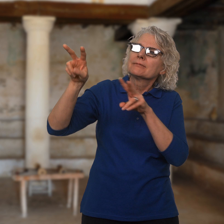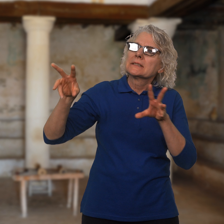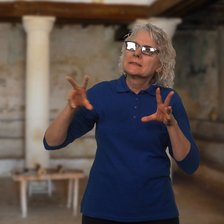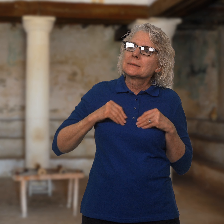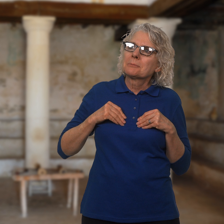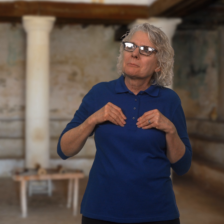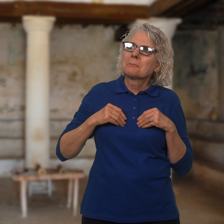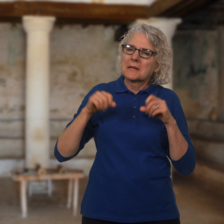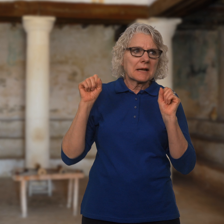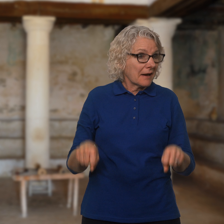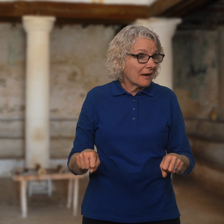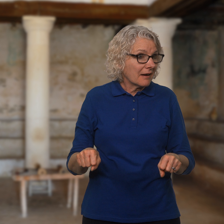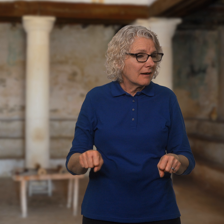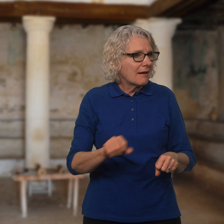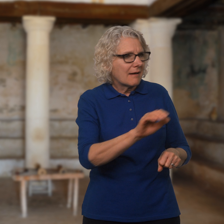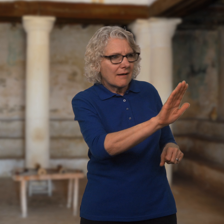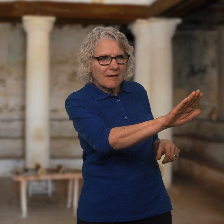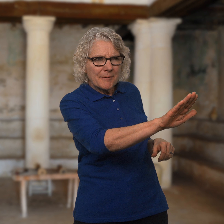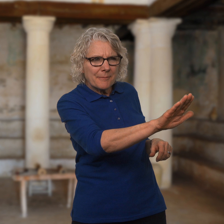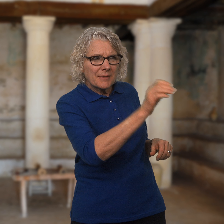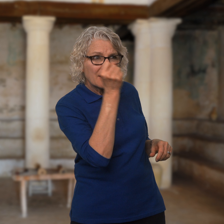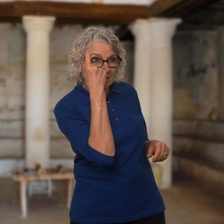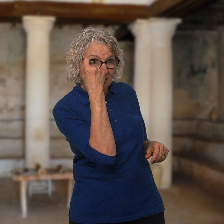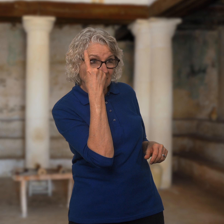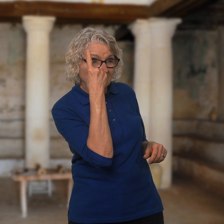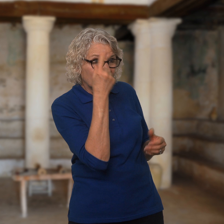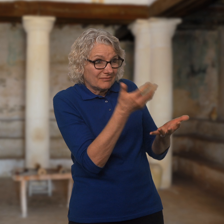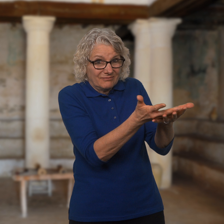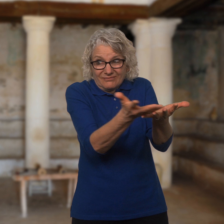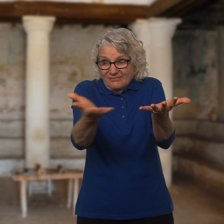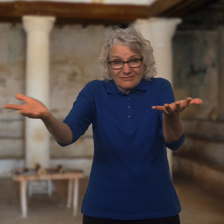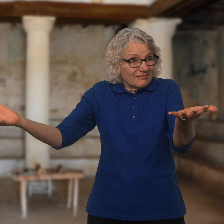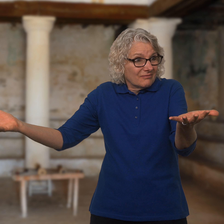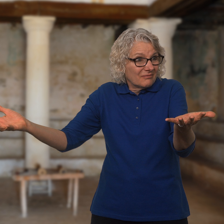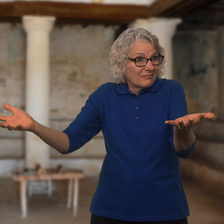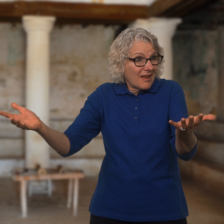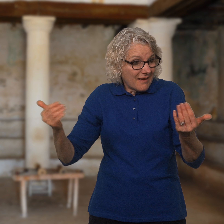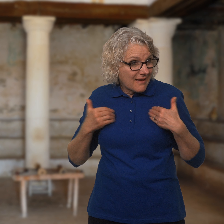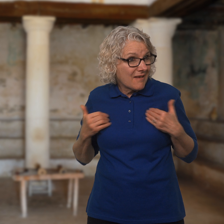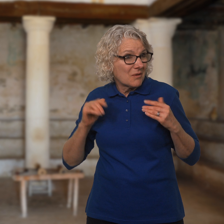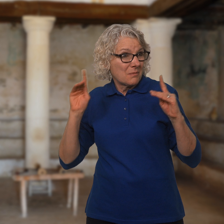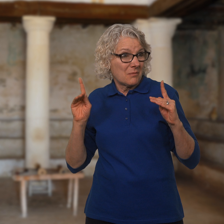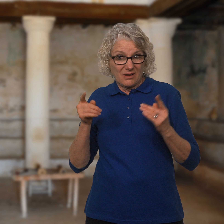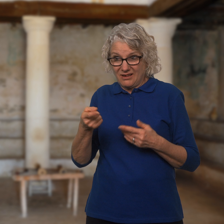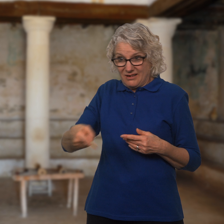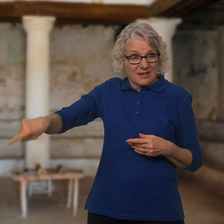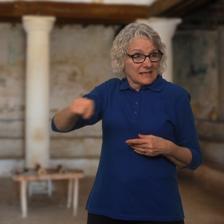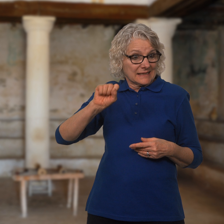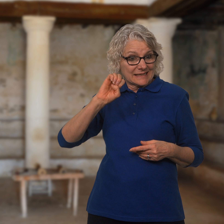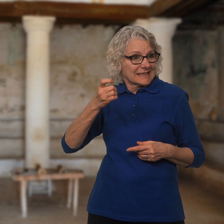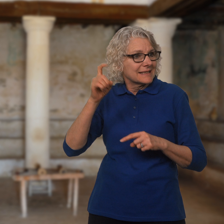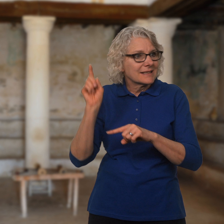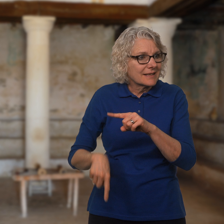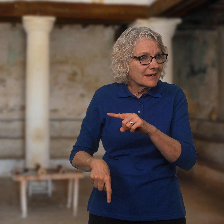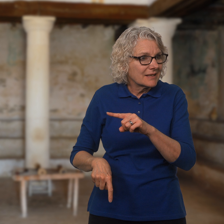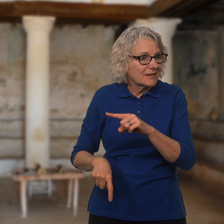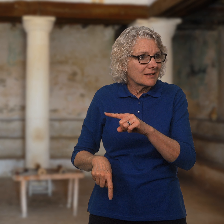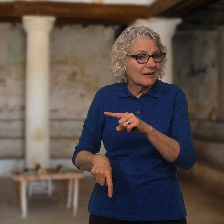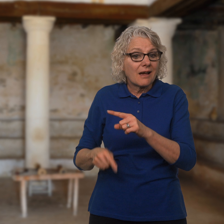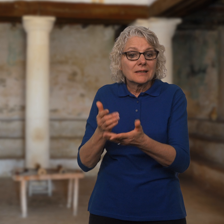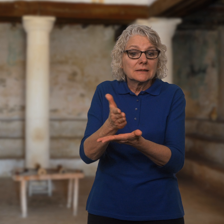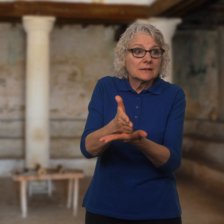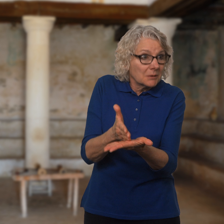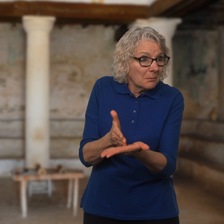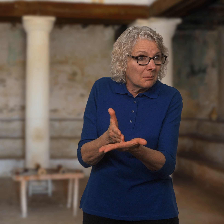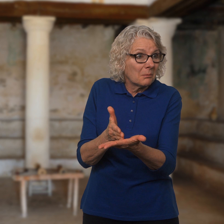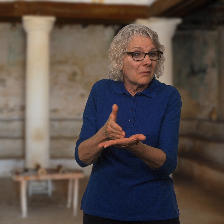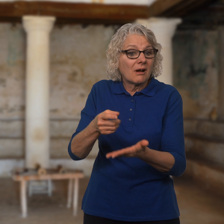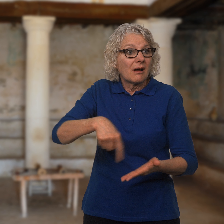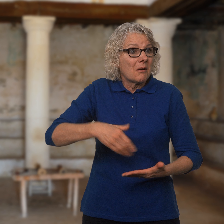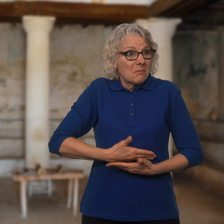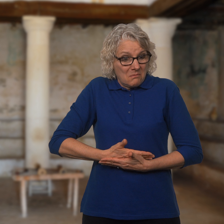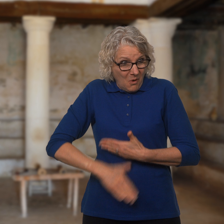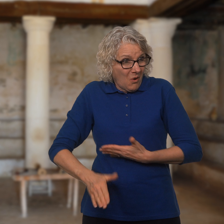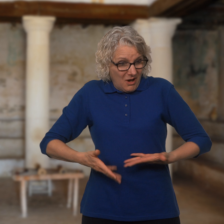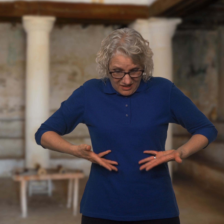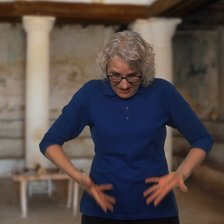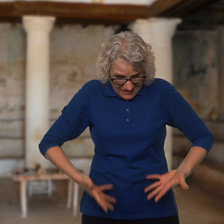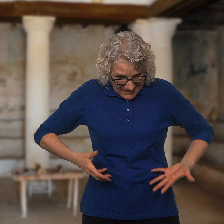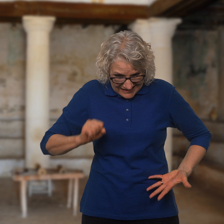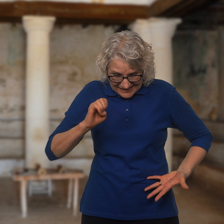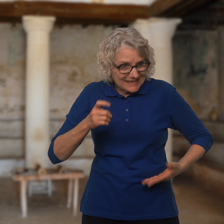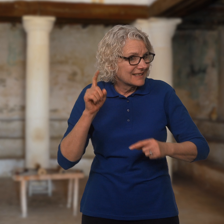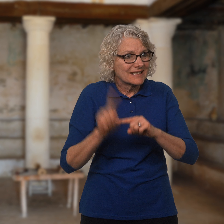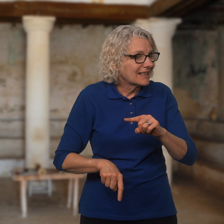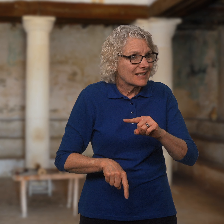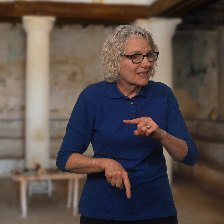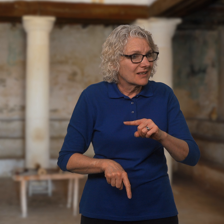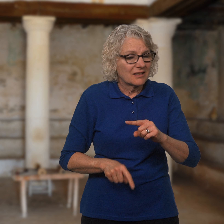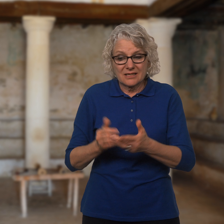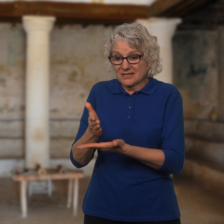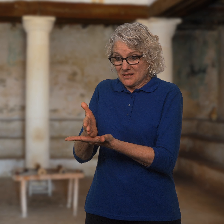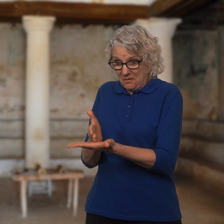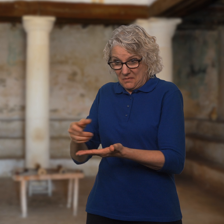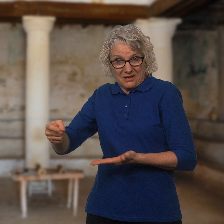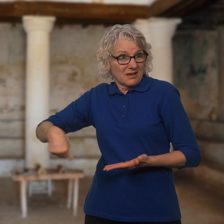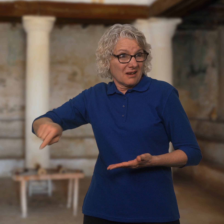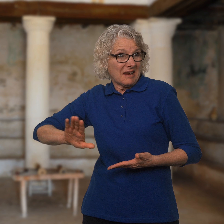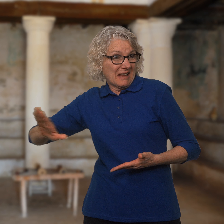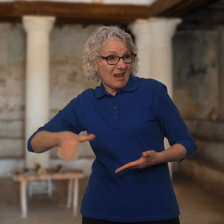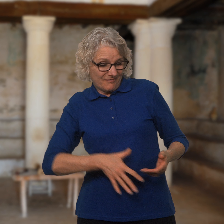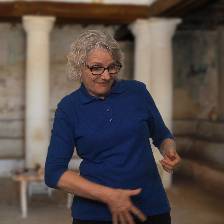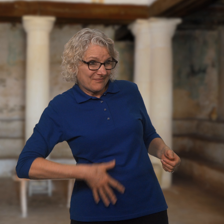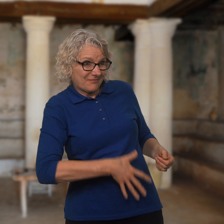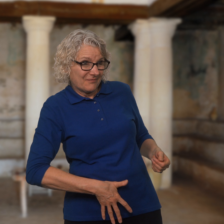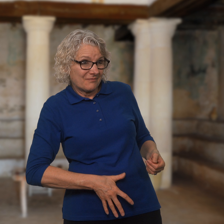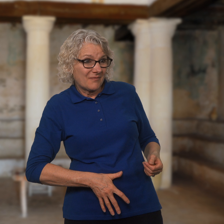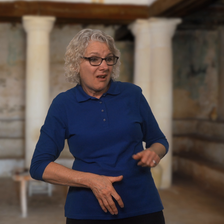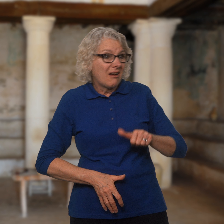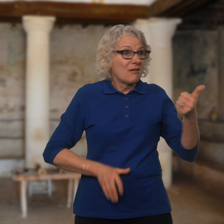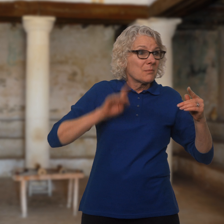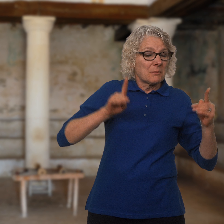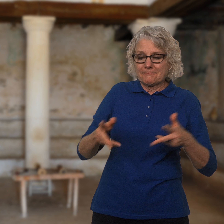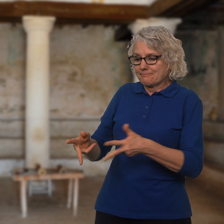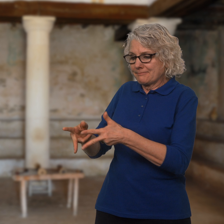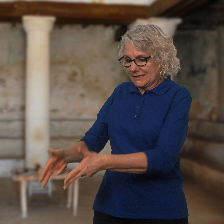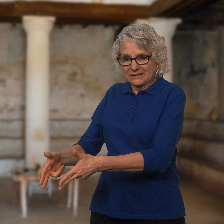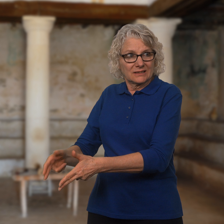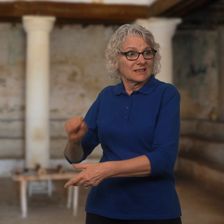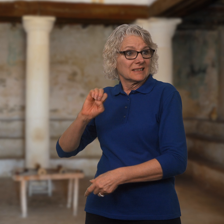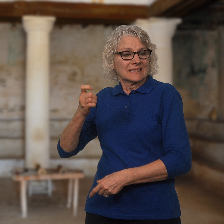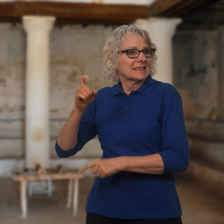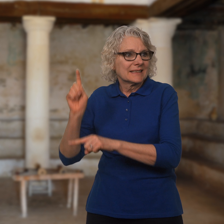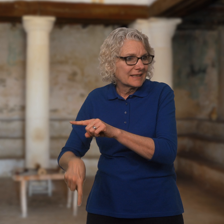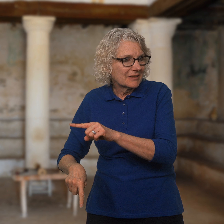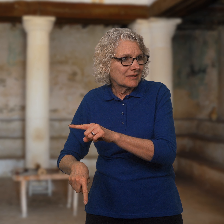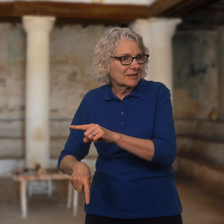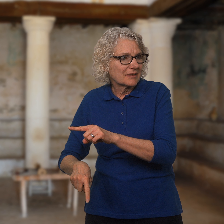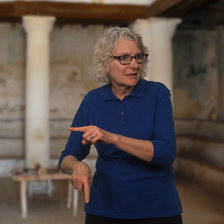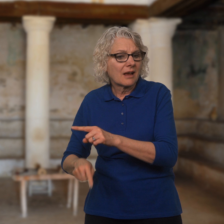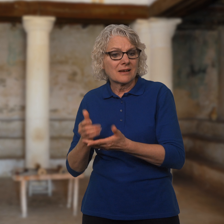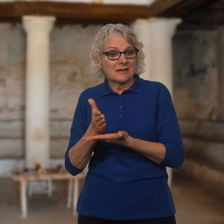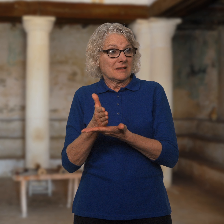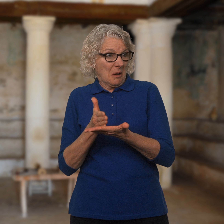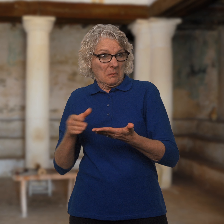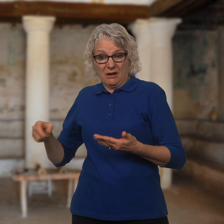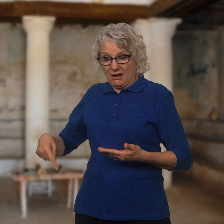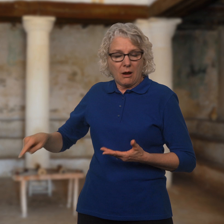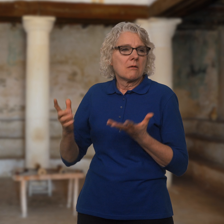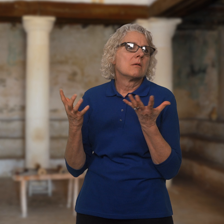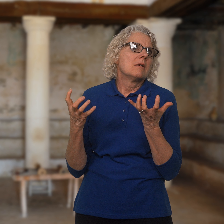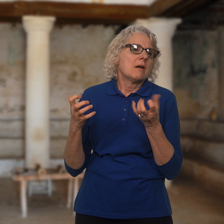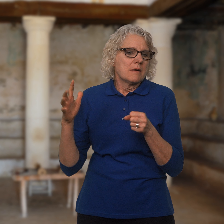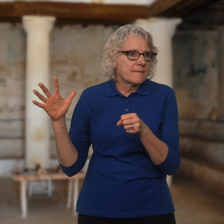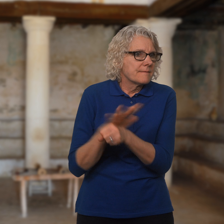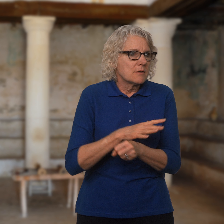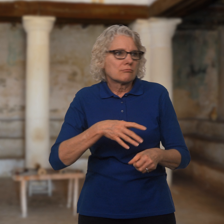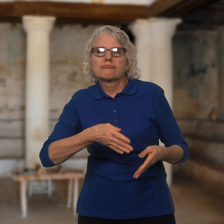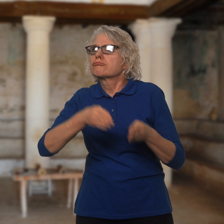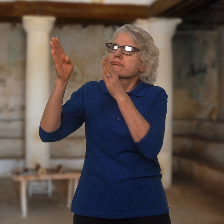For there are eunuchs who were born that way; others were made that way by men;